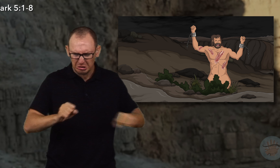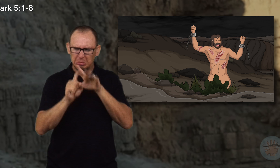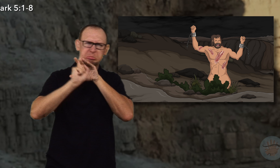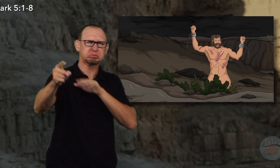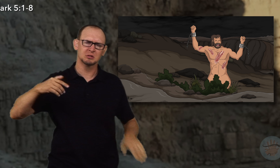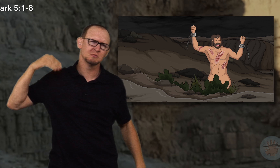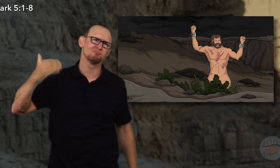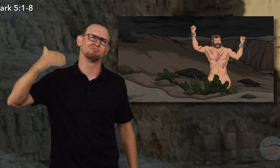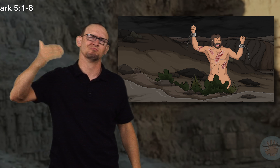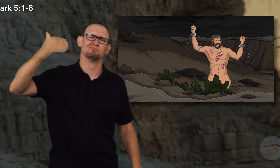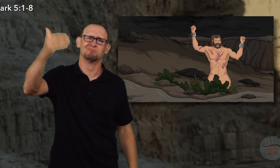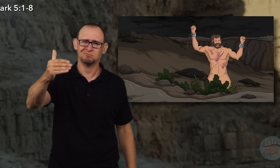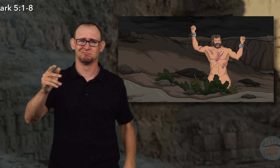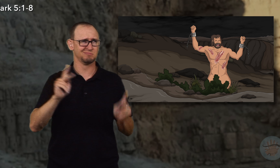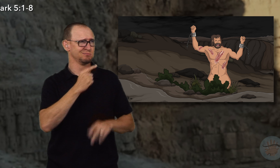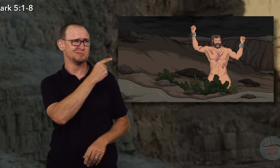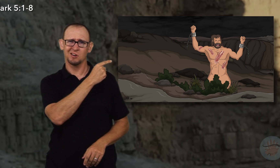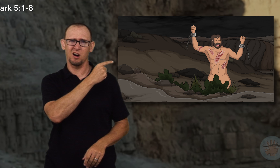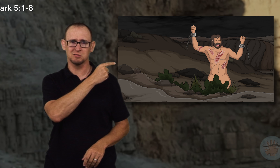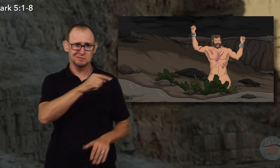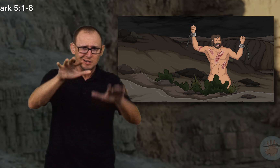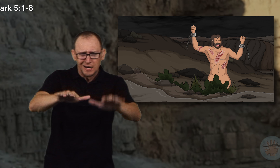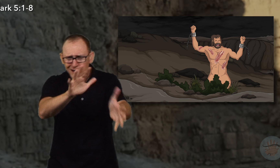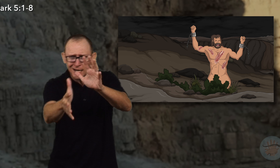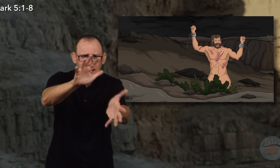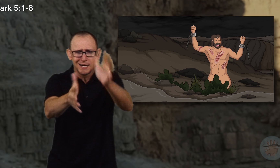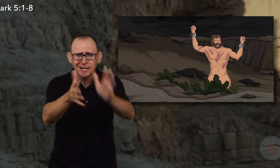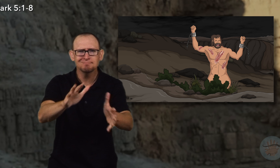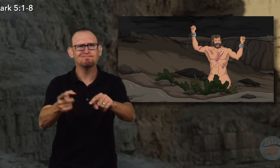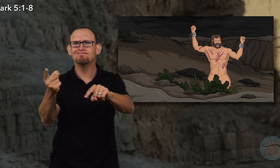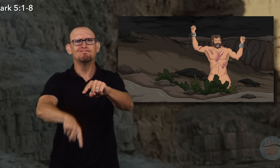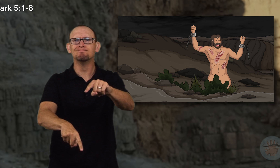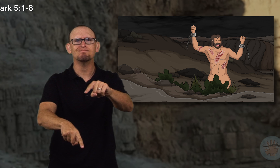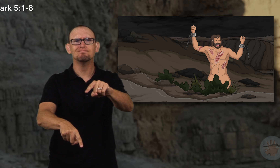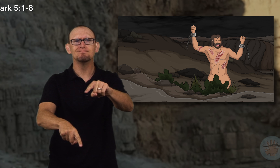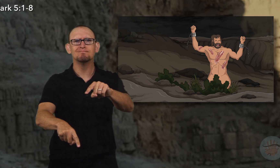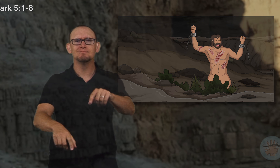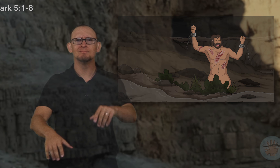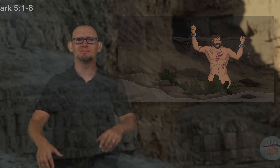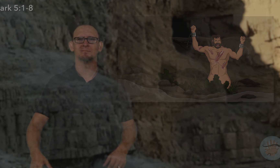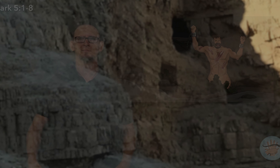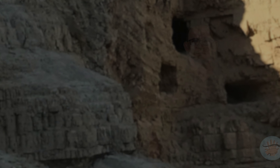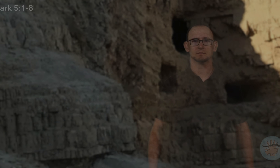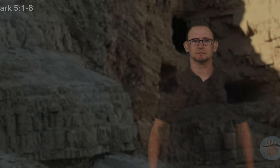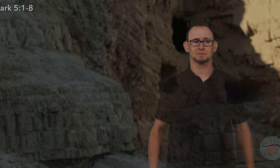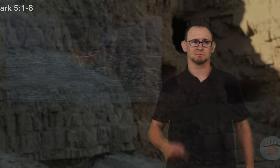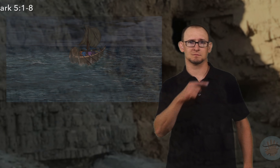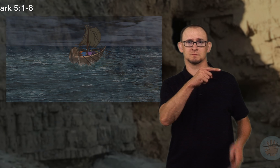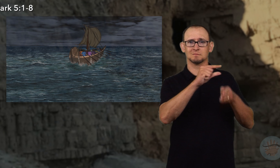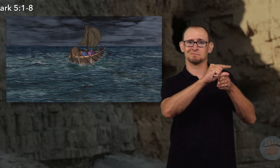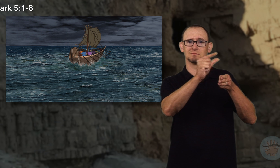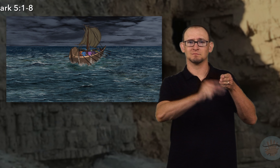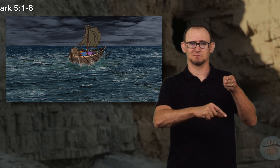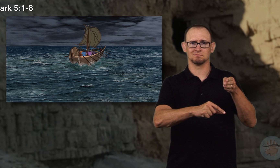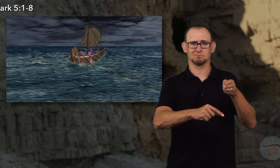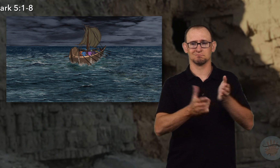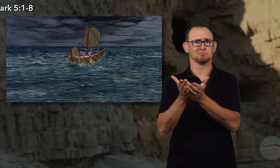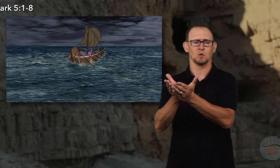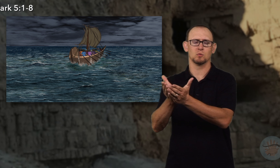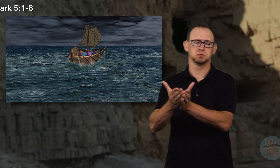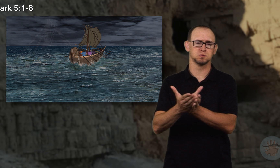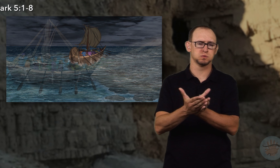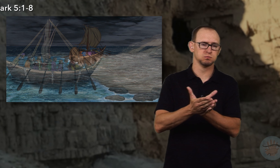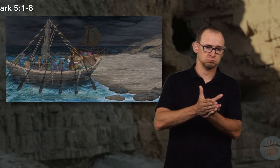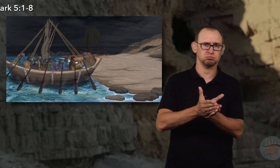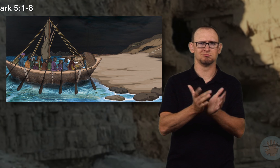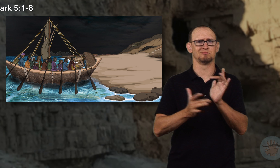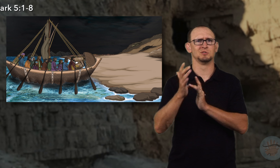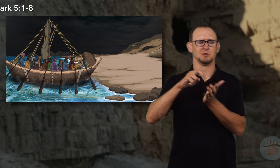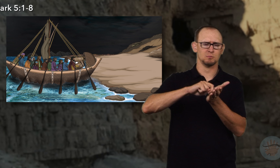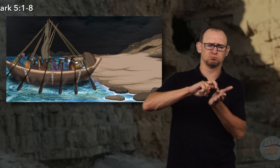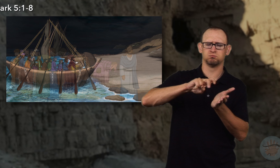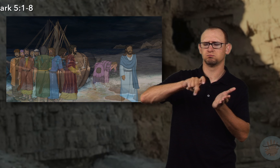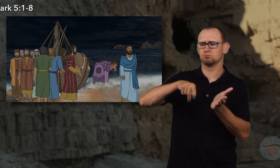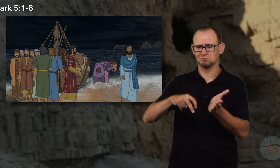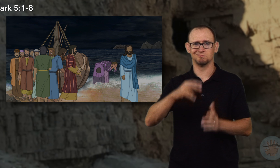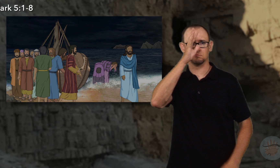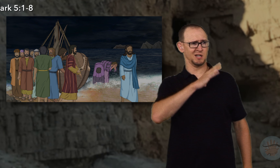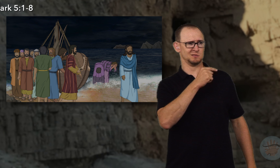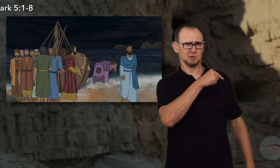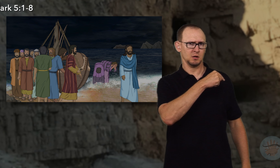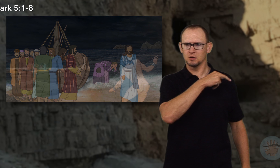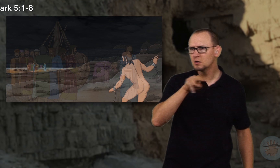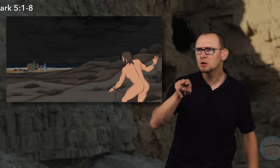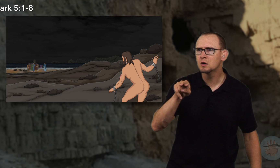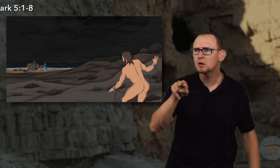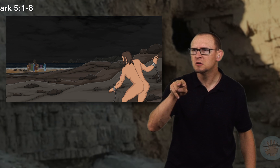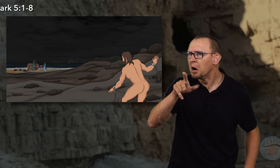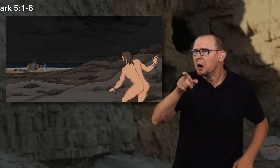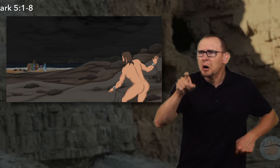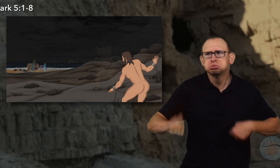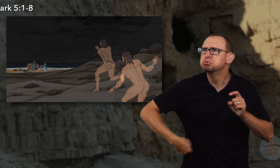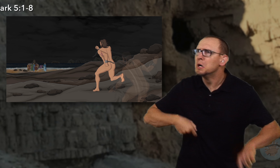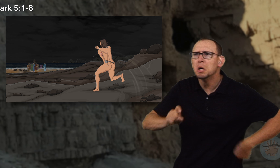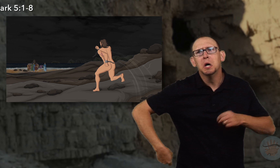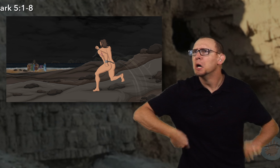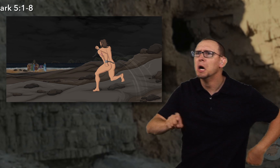Night and day in the tombs and in the mountains he kept crying out and cutting himself with stones.